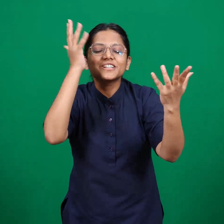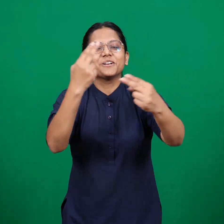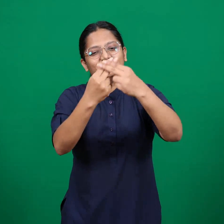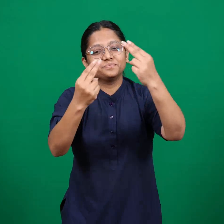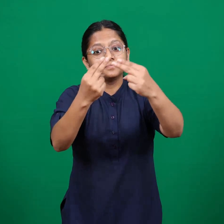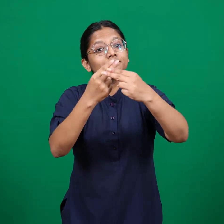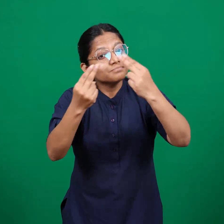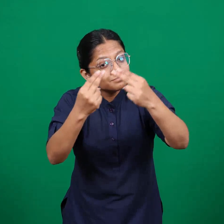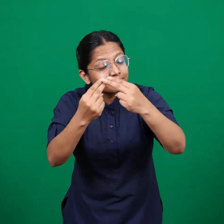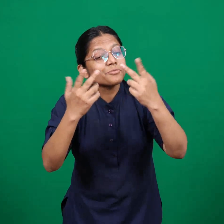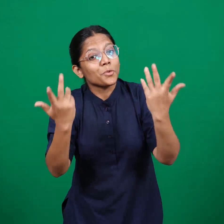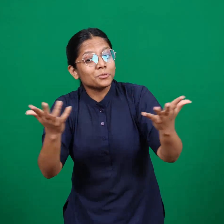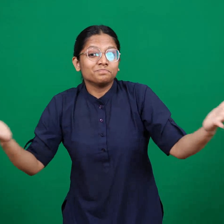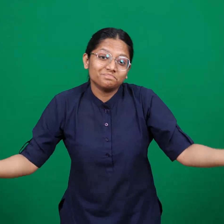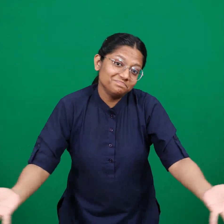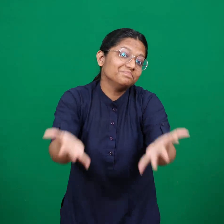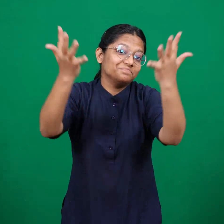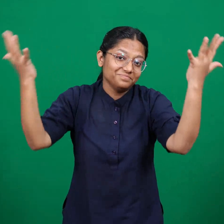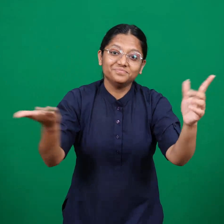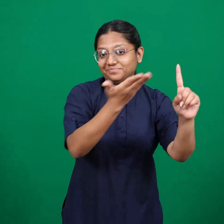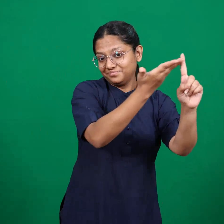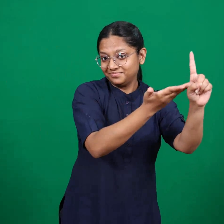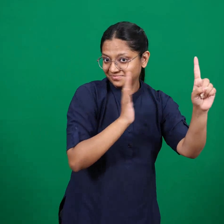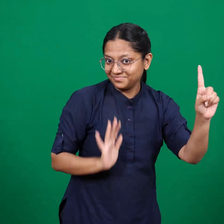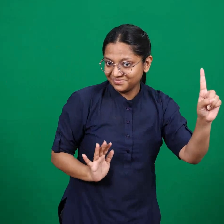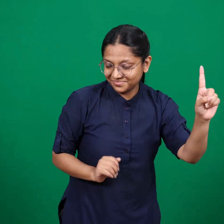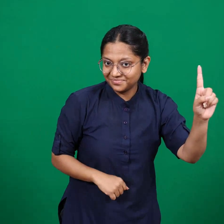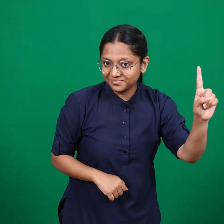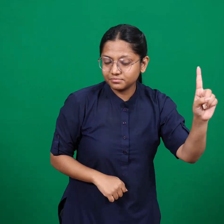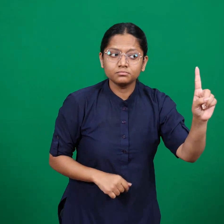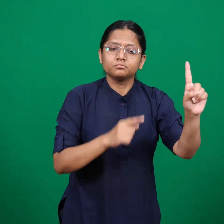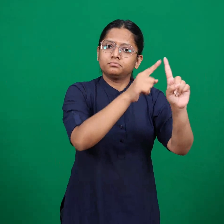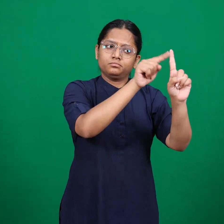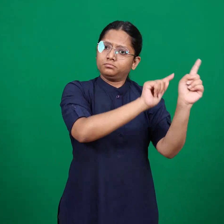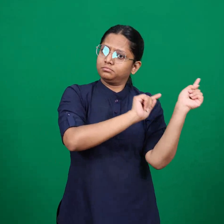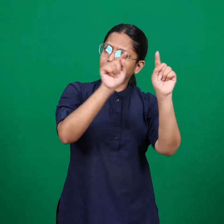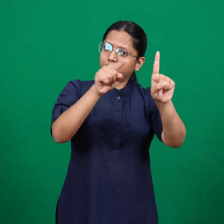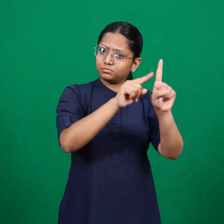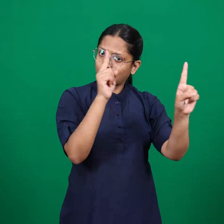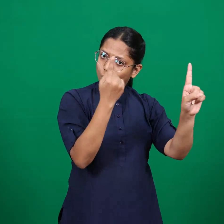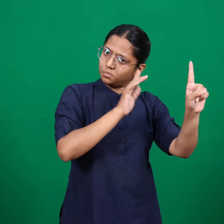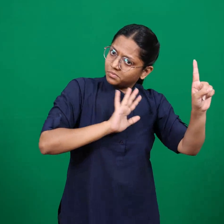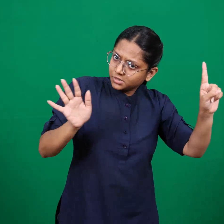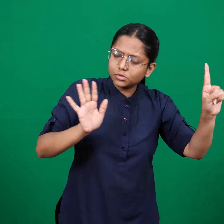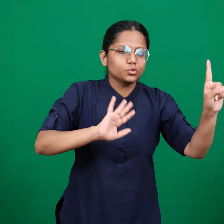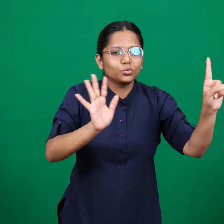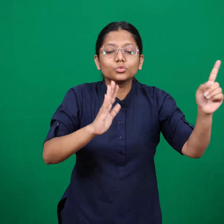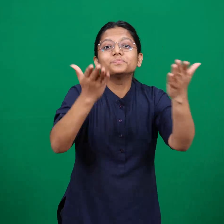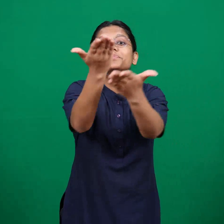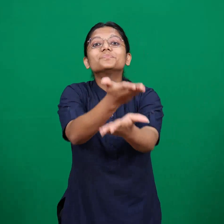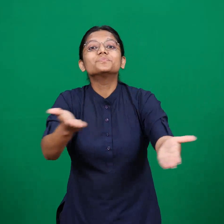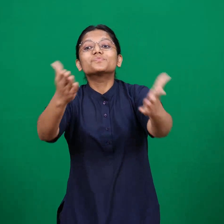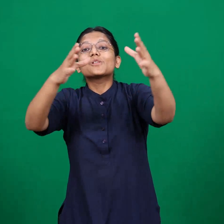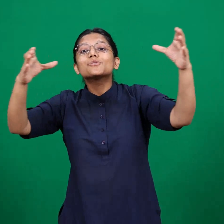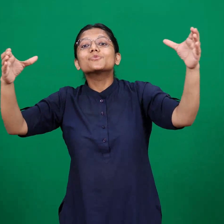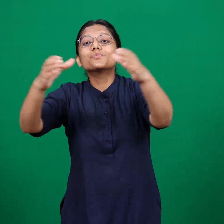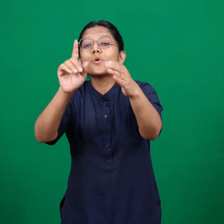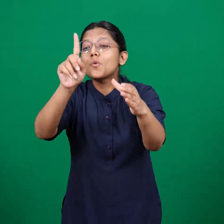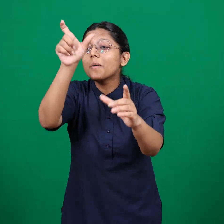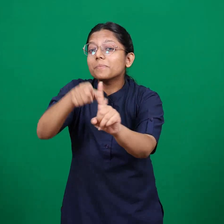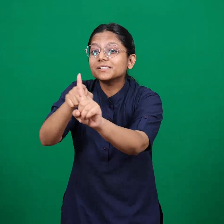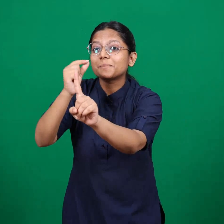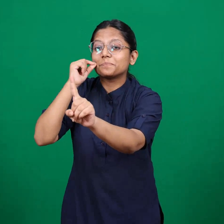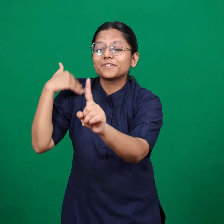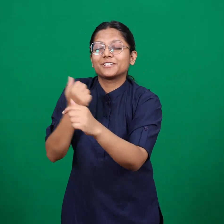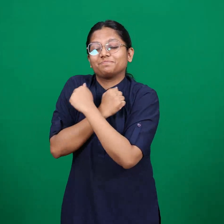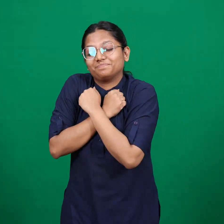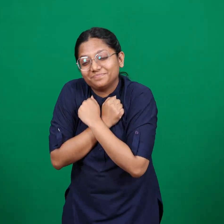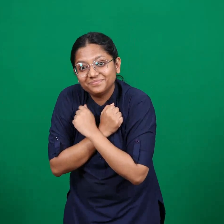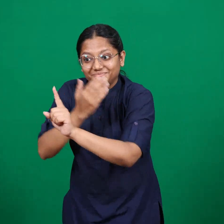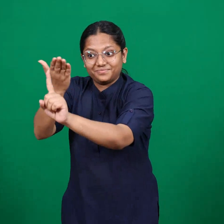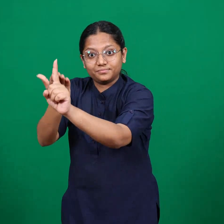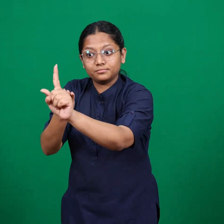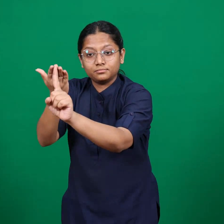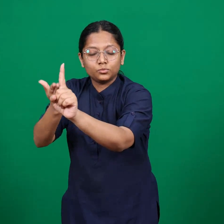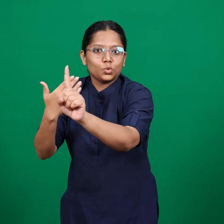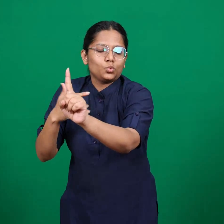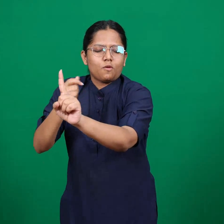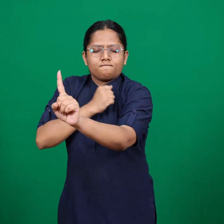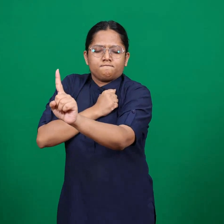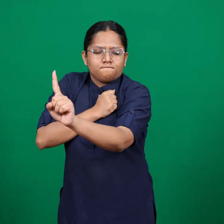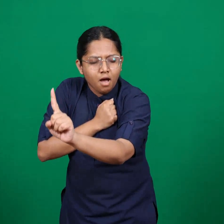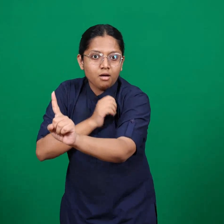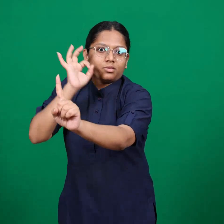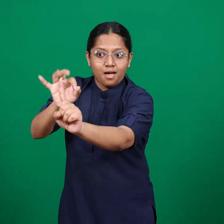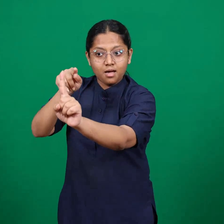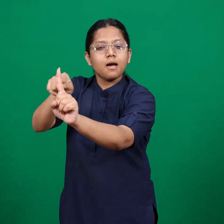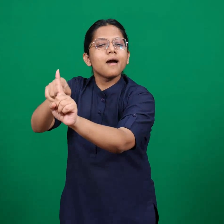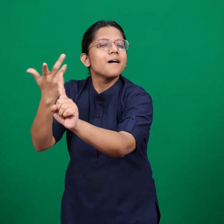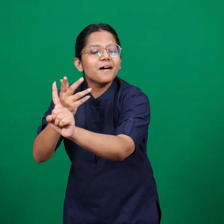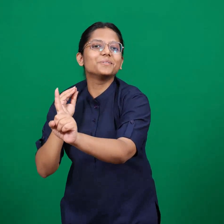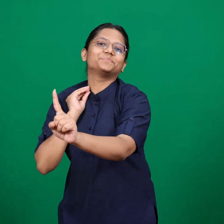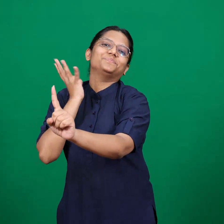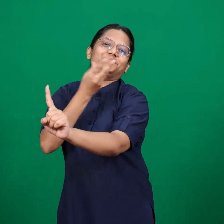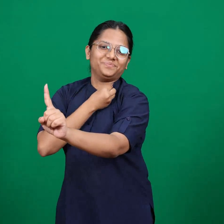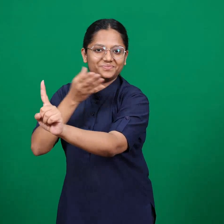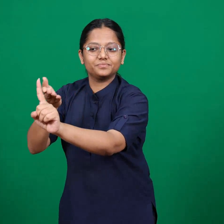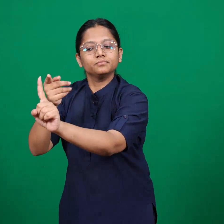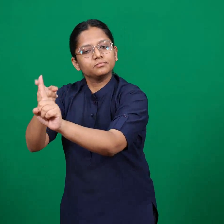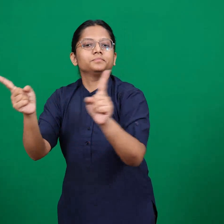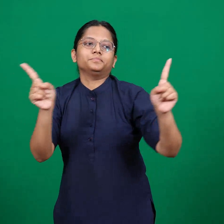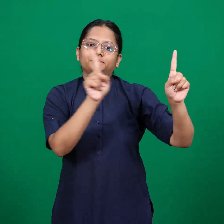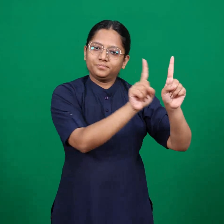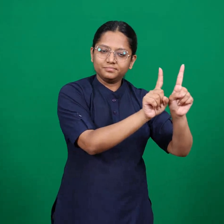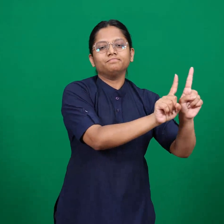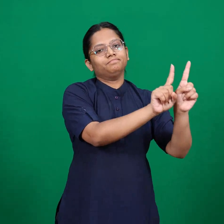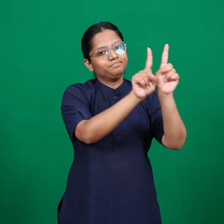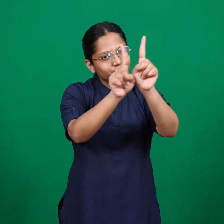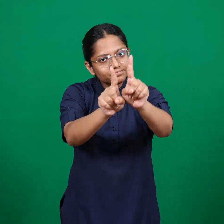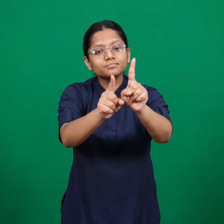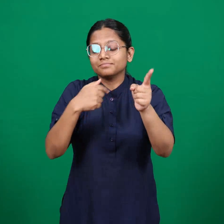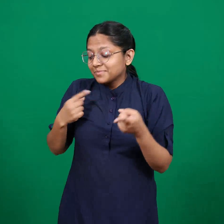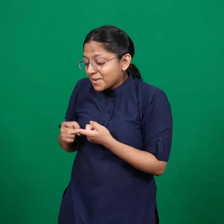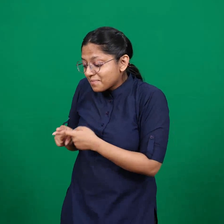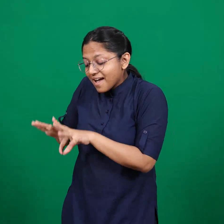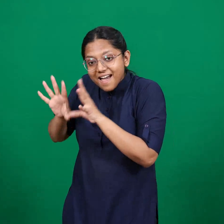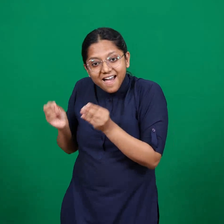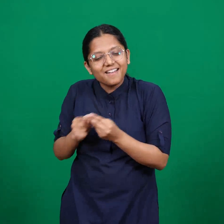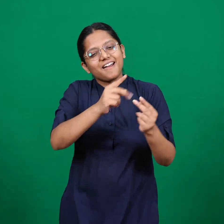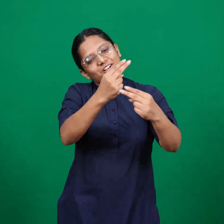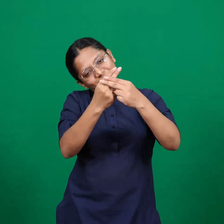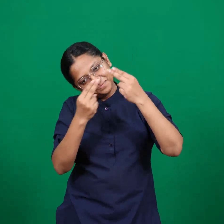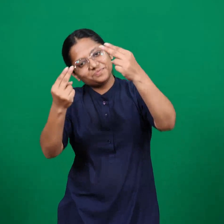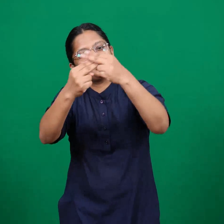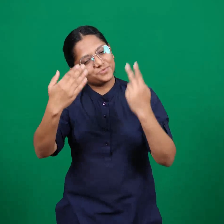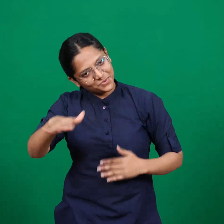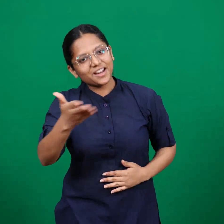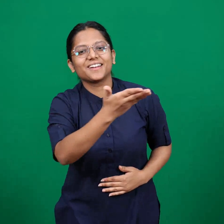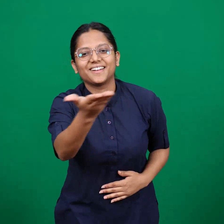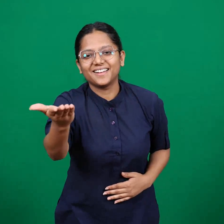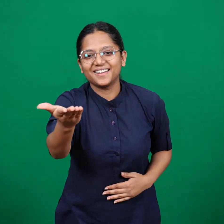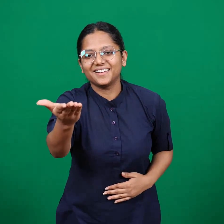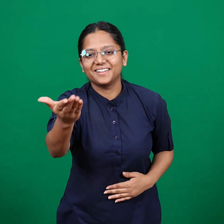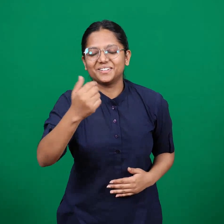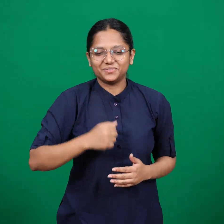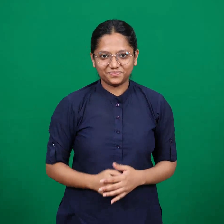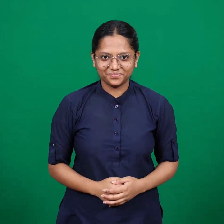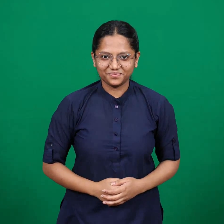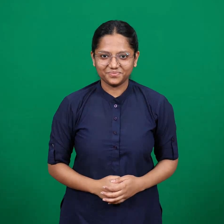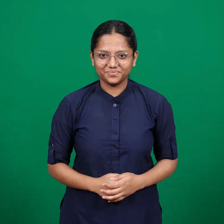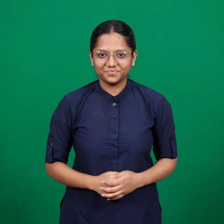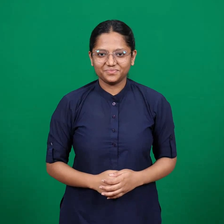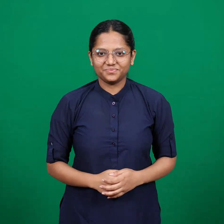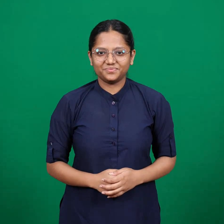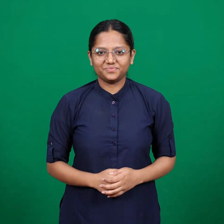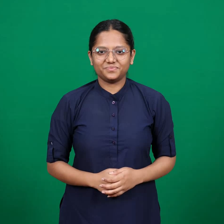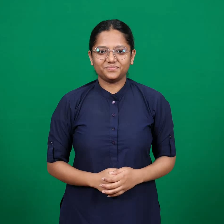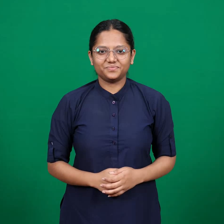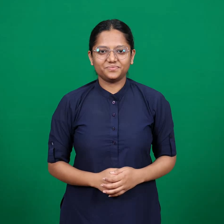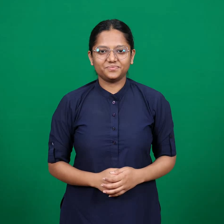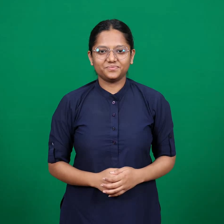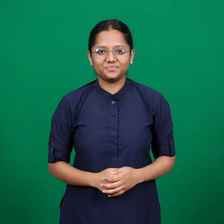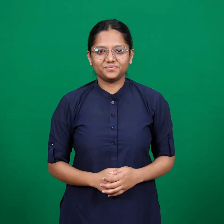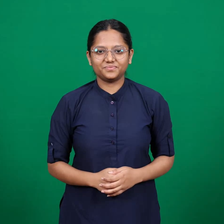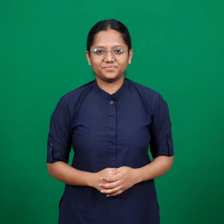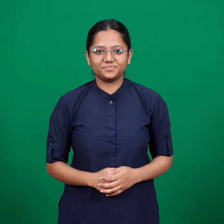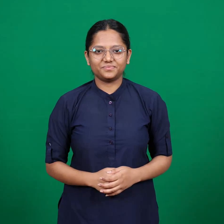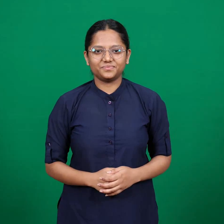With him I am sending Onesimus, our faithful and beloved brother, who is one of you. They will tell you about everything here.